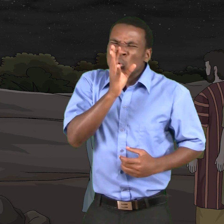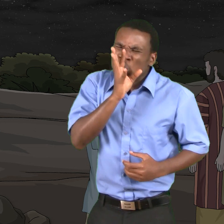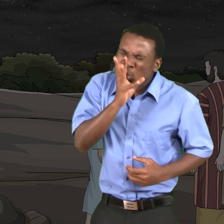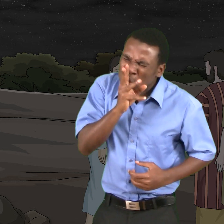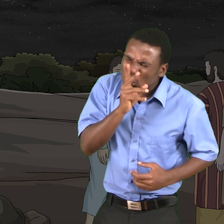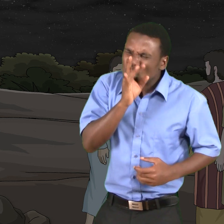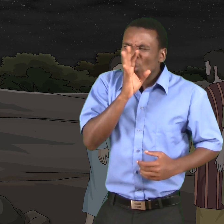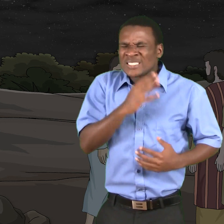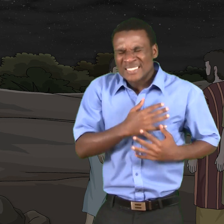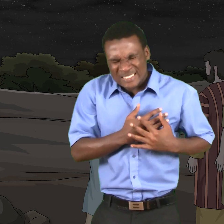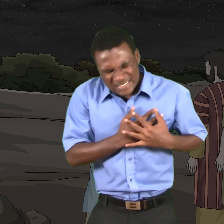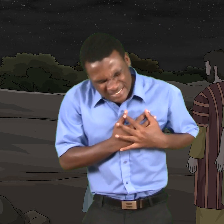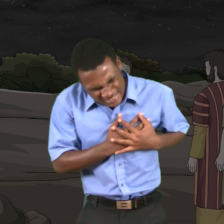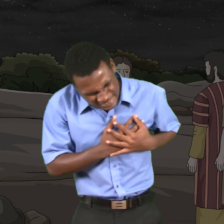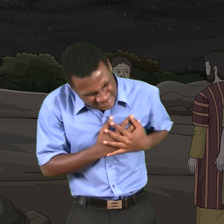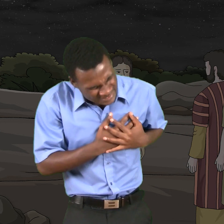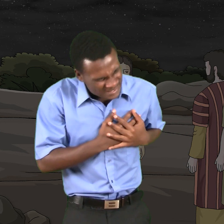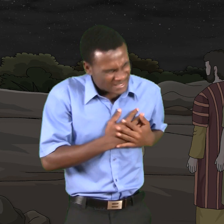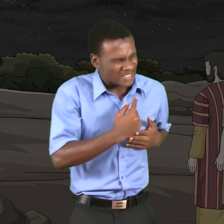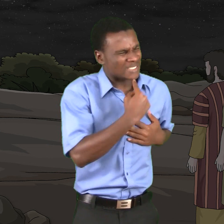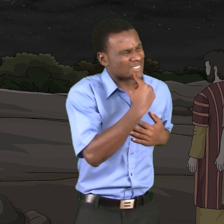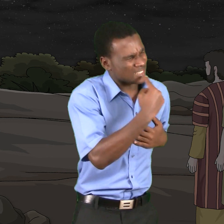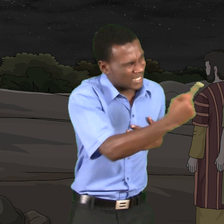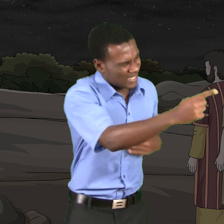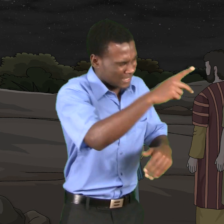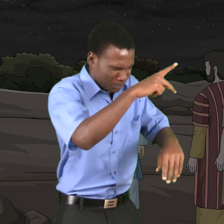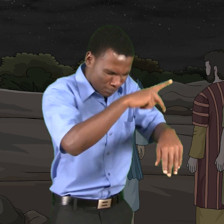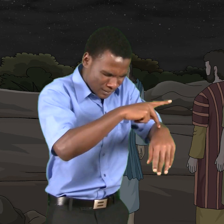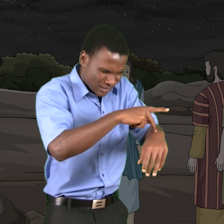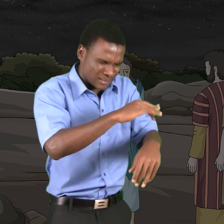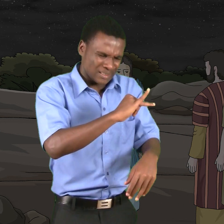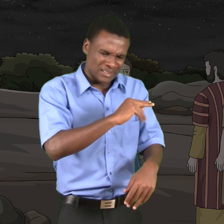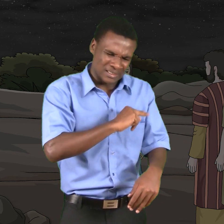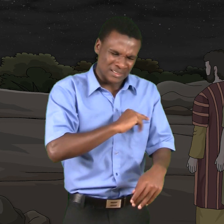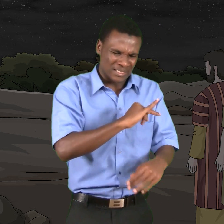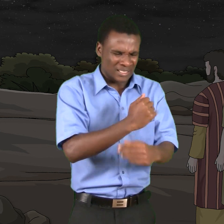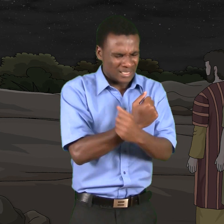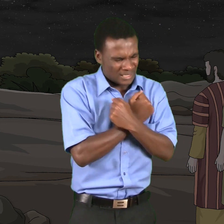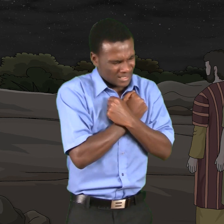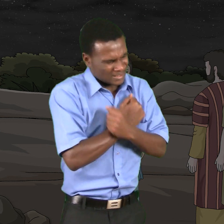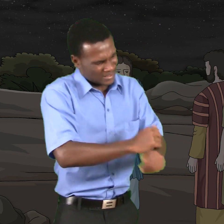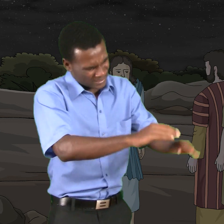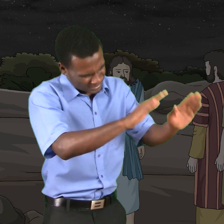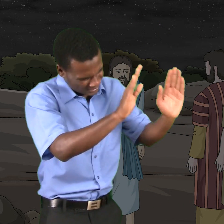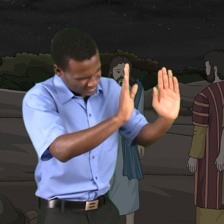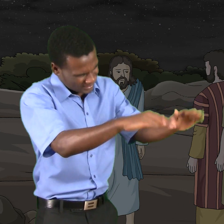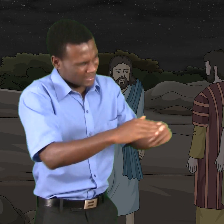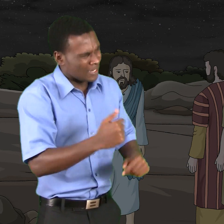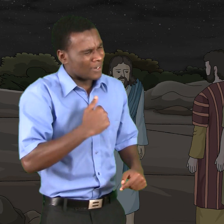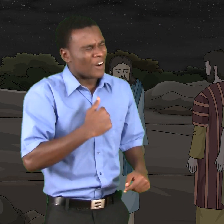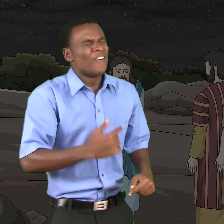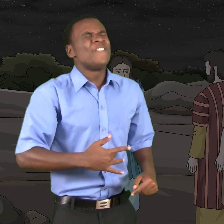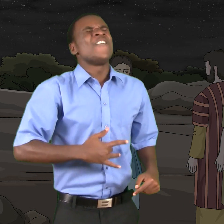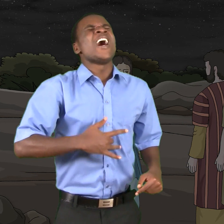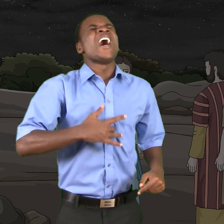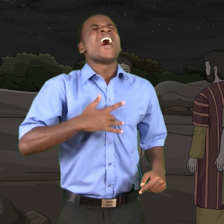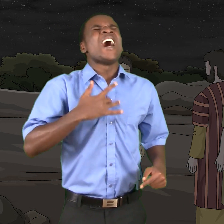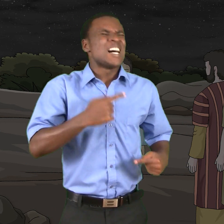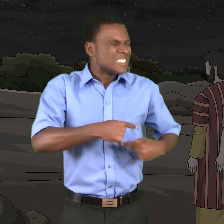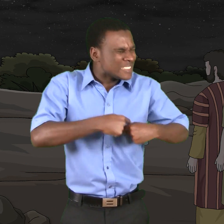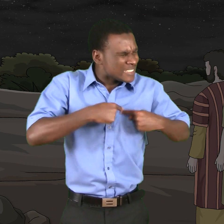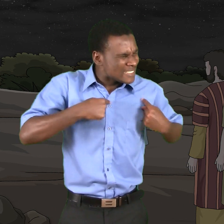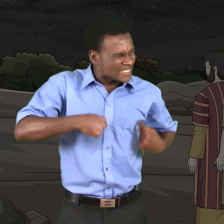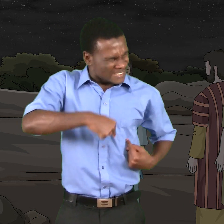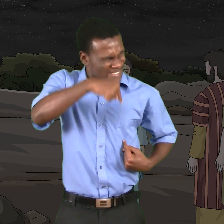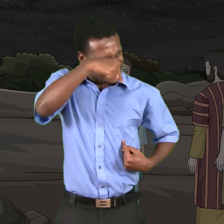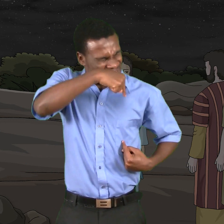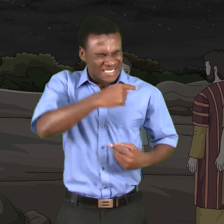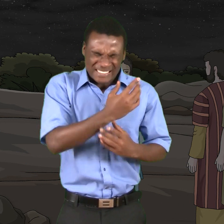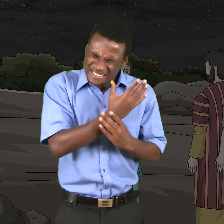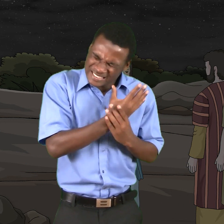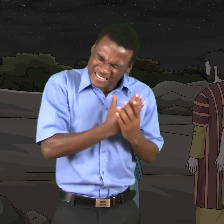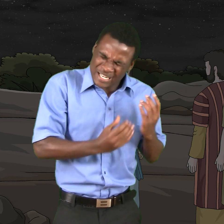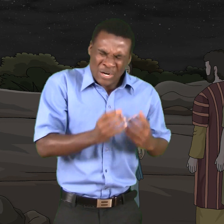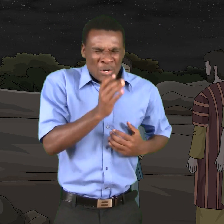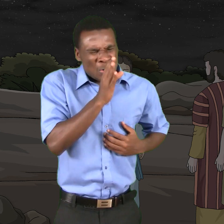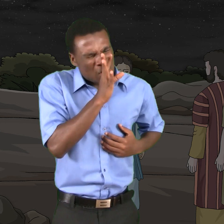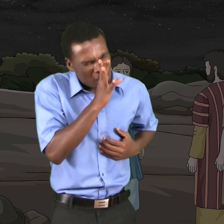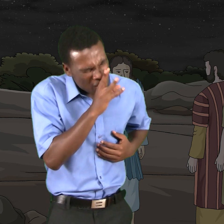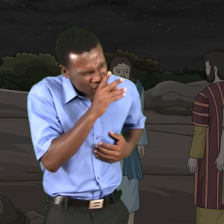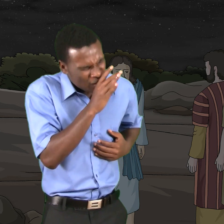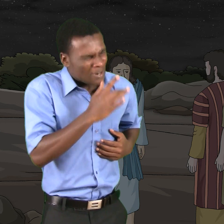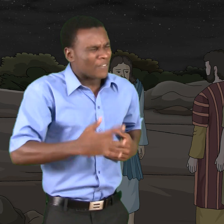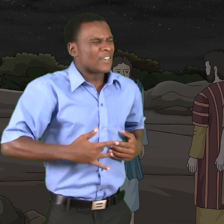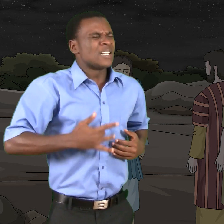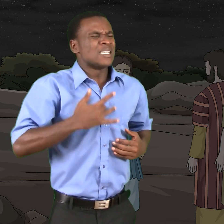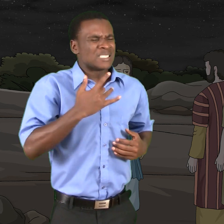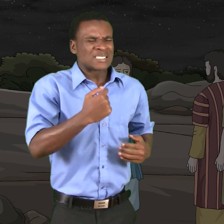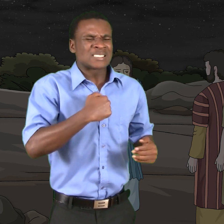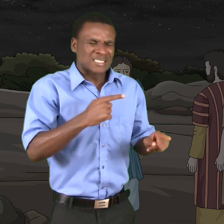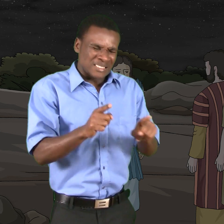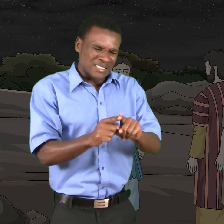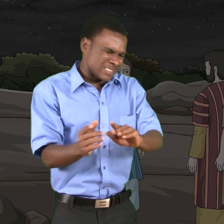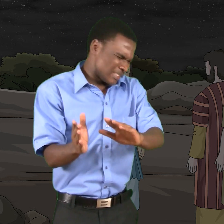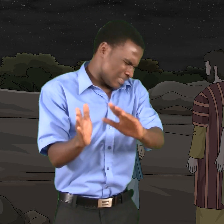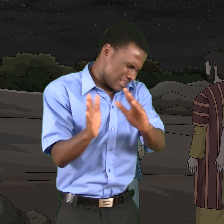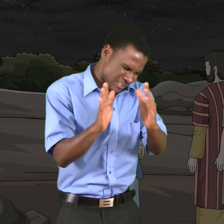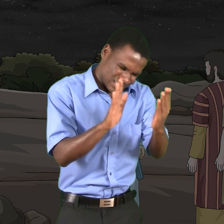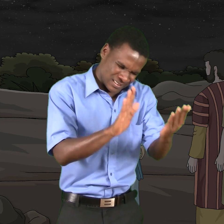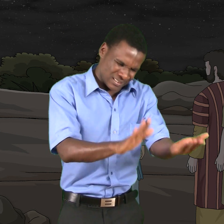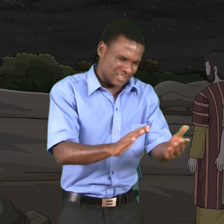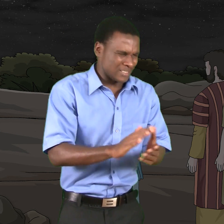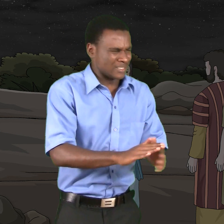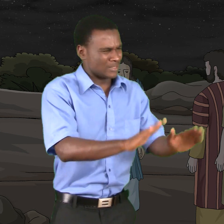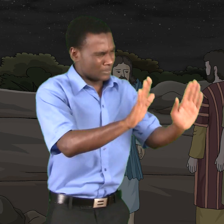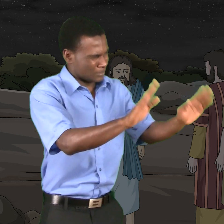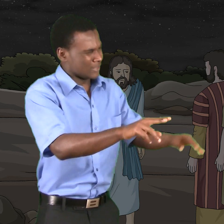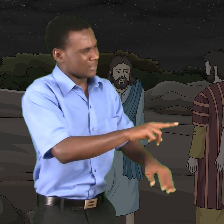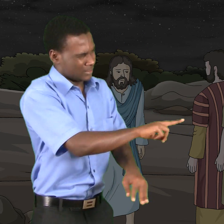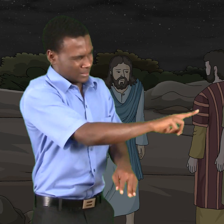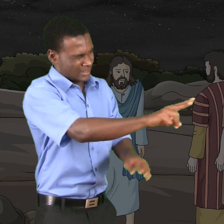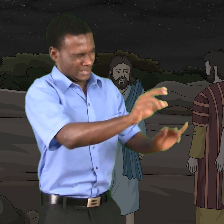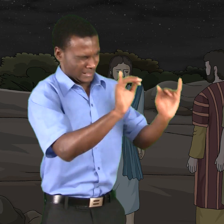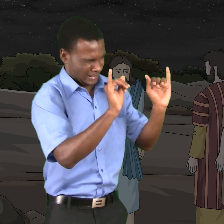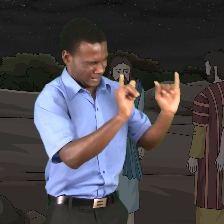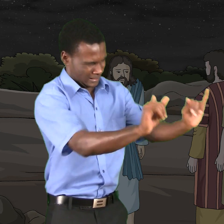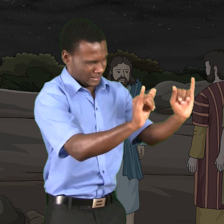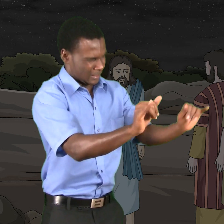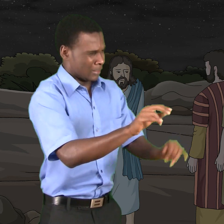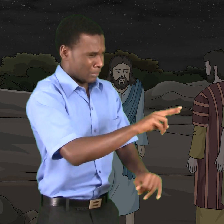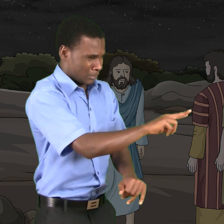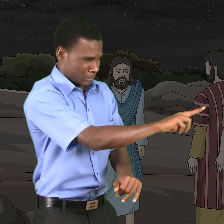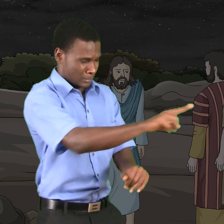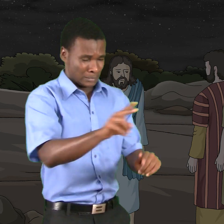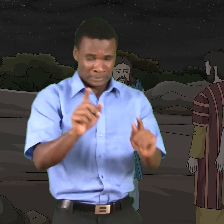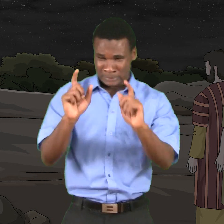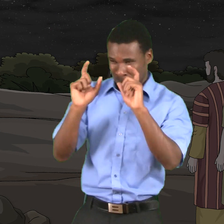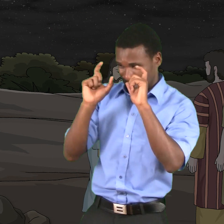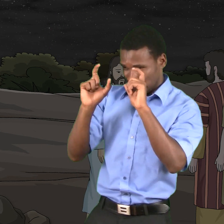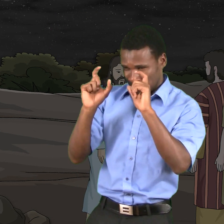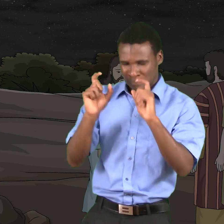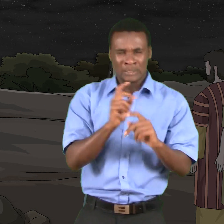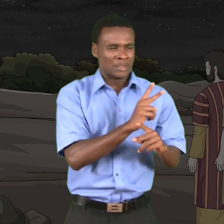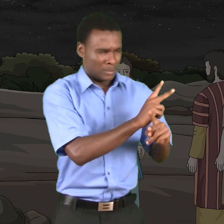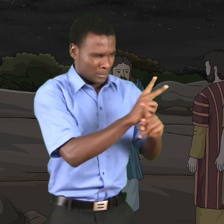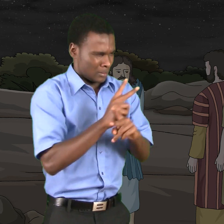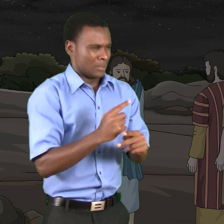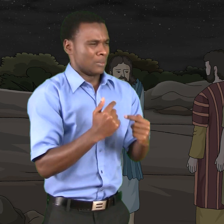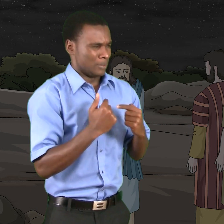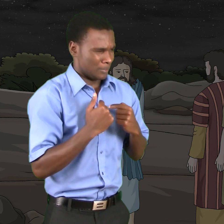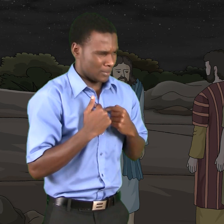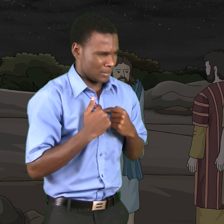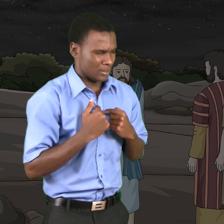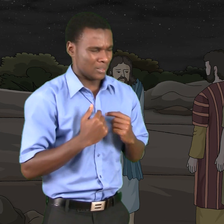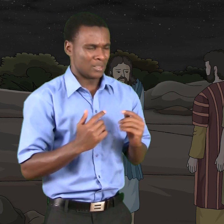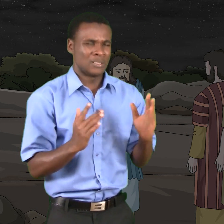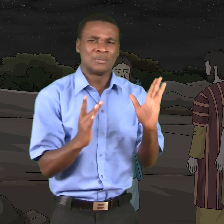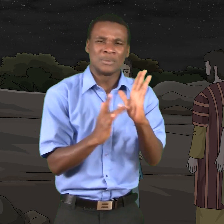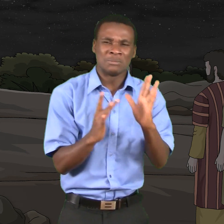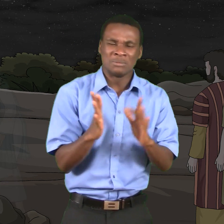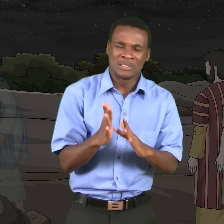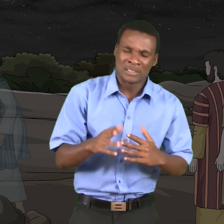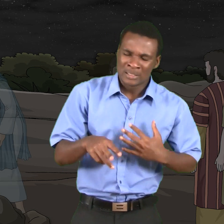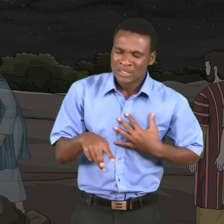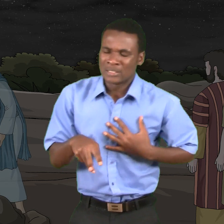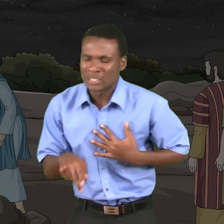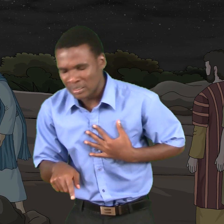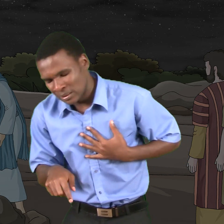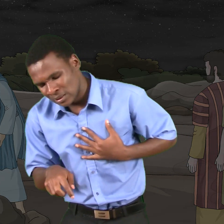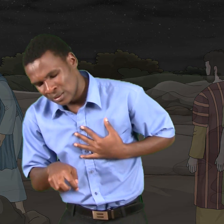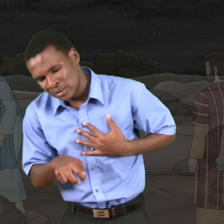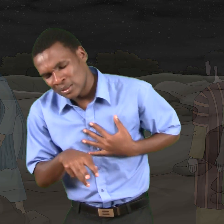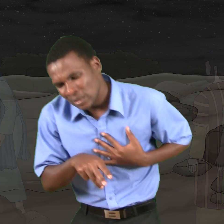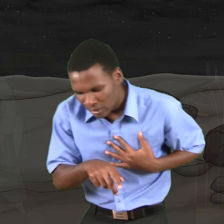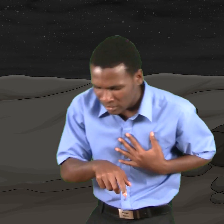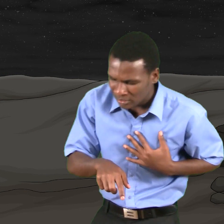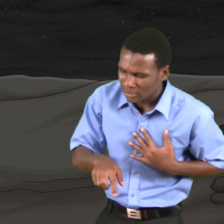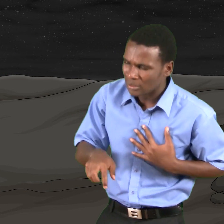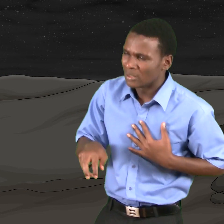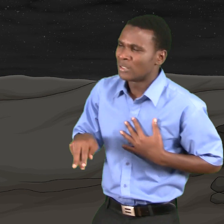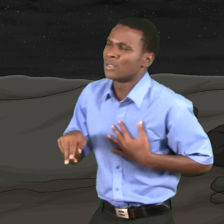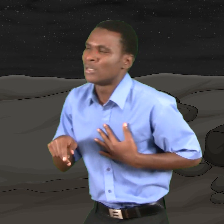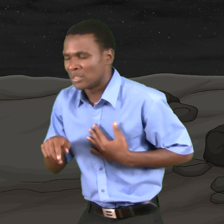Then He said to them, “My soul is consumed with sorrow to the point of death. Stay here and keep watch with Me.”